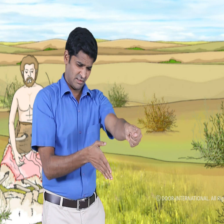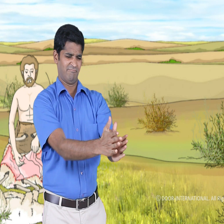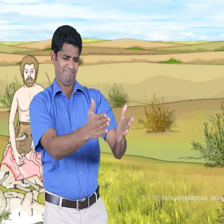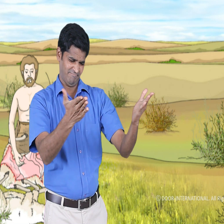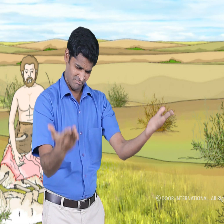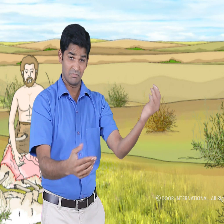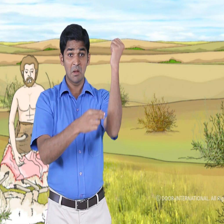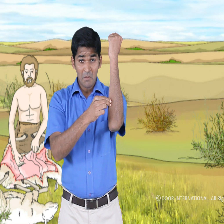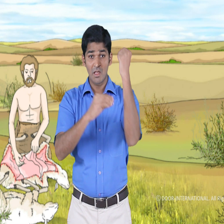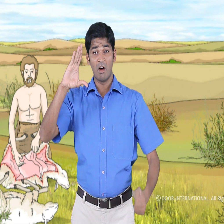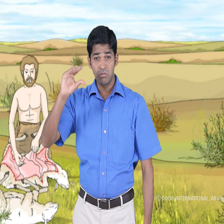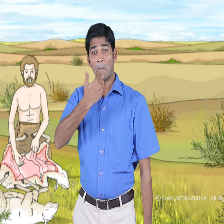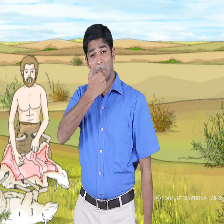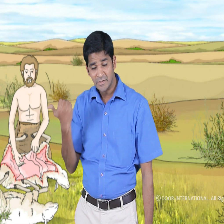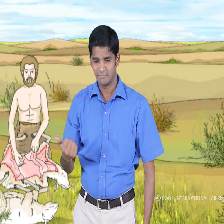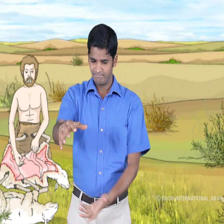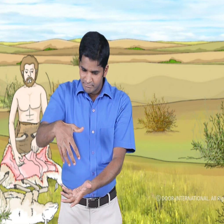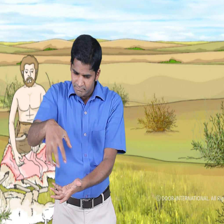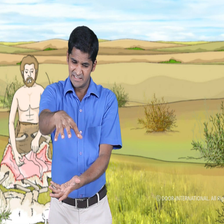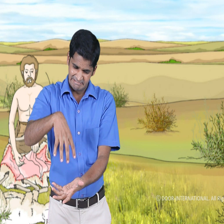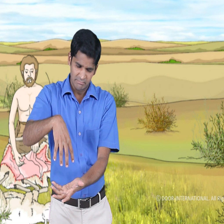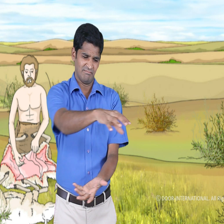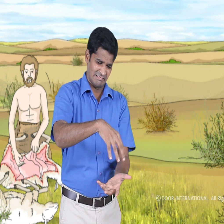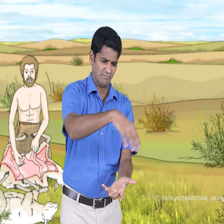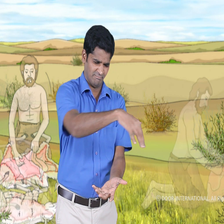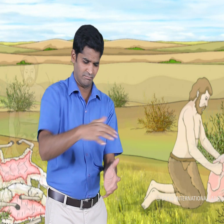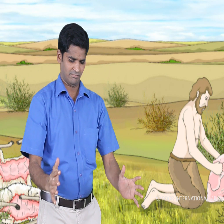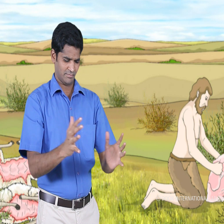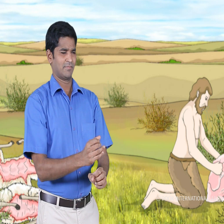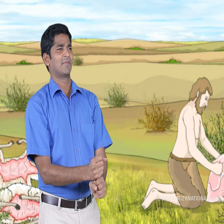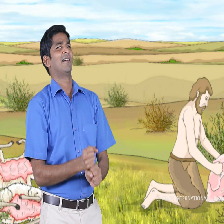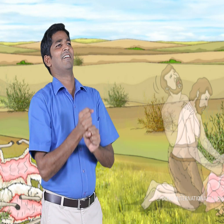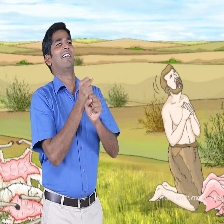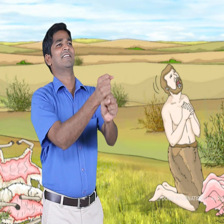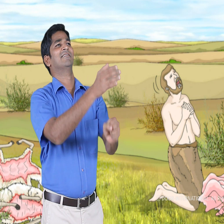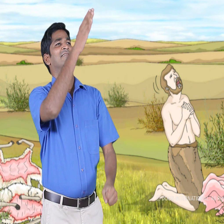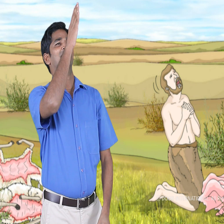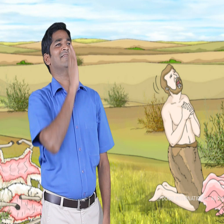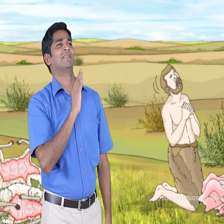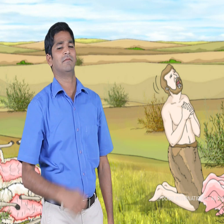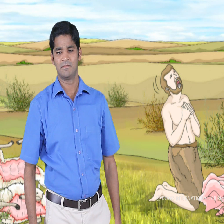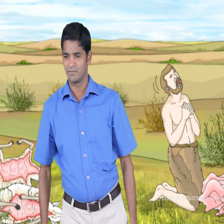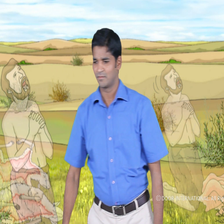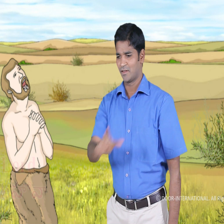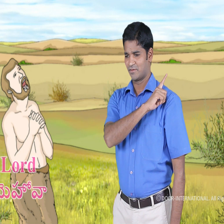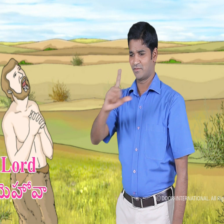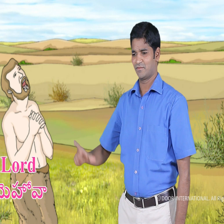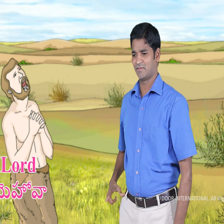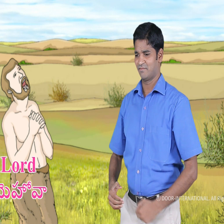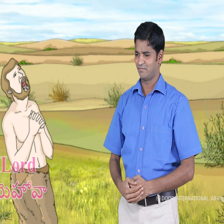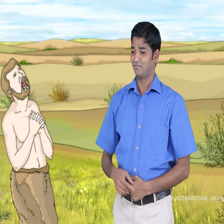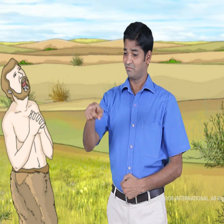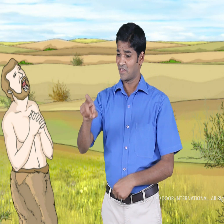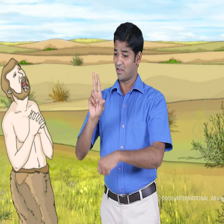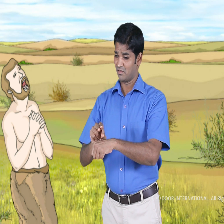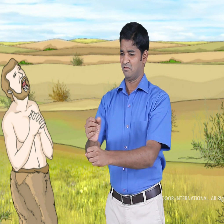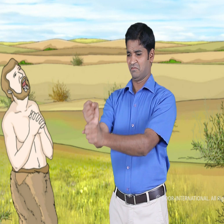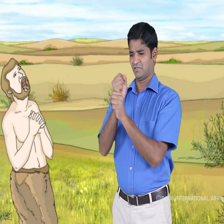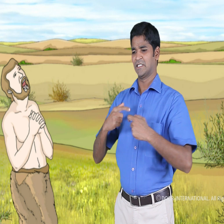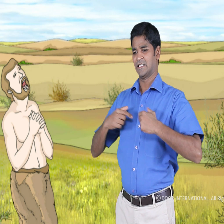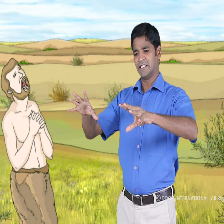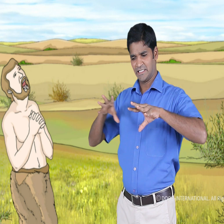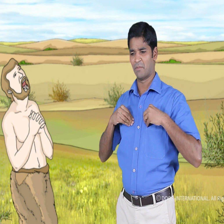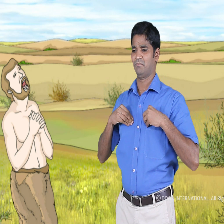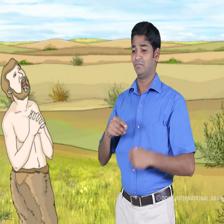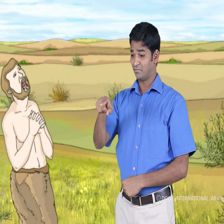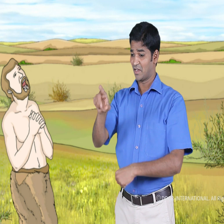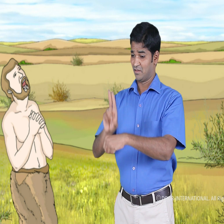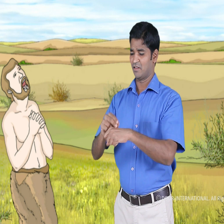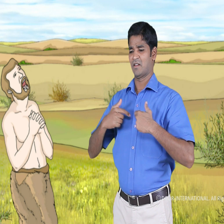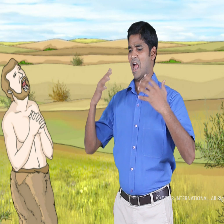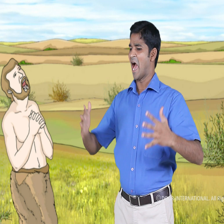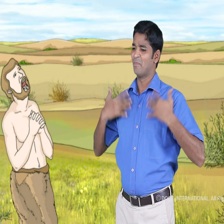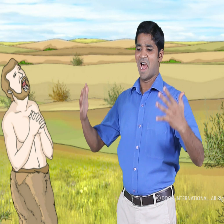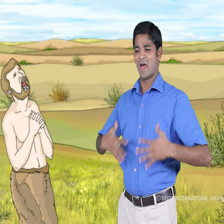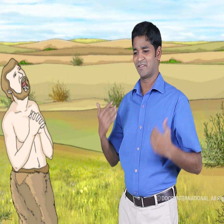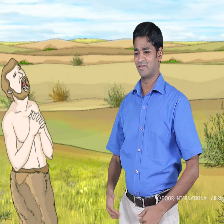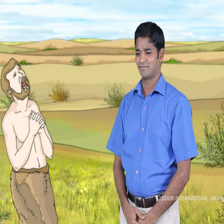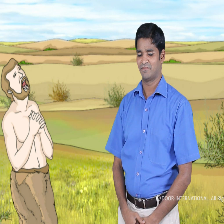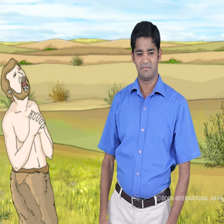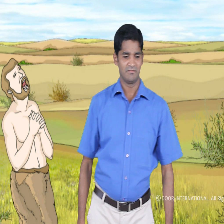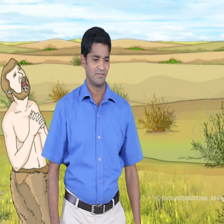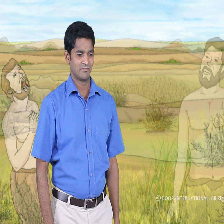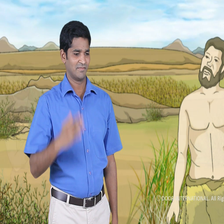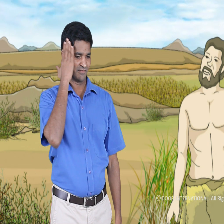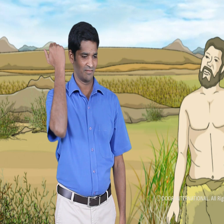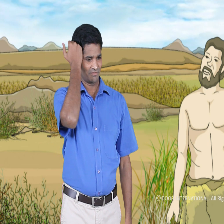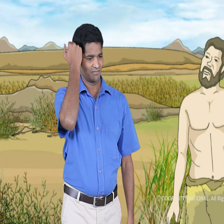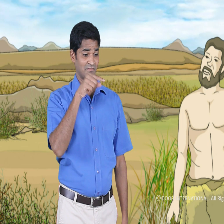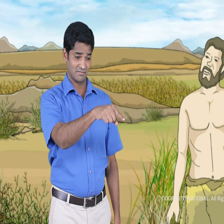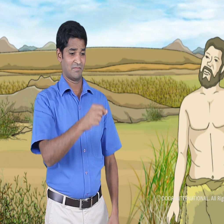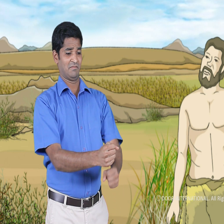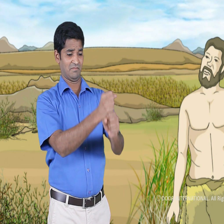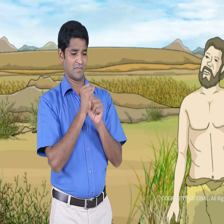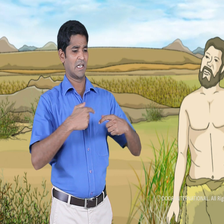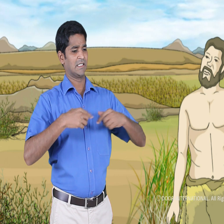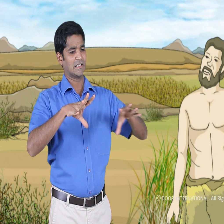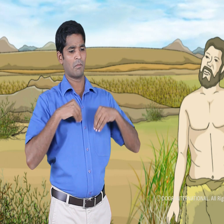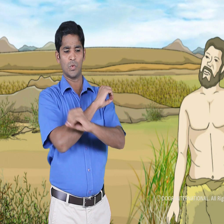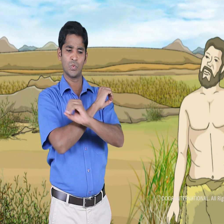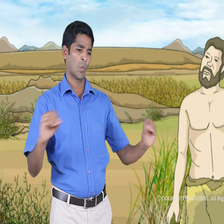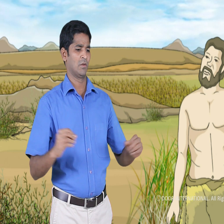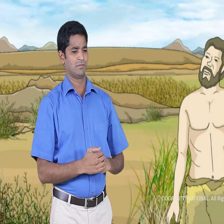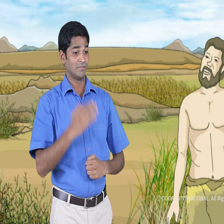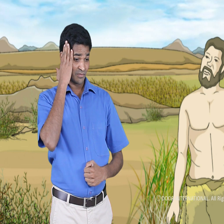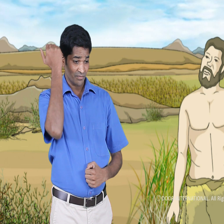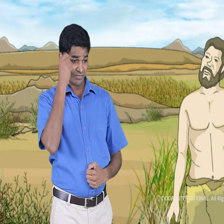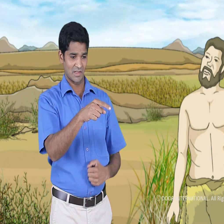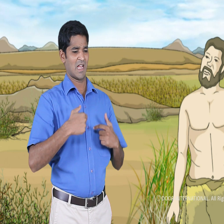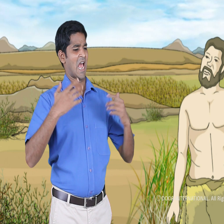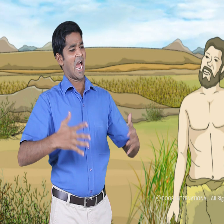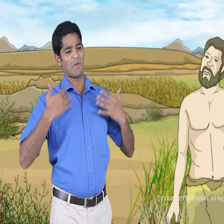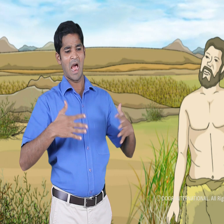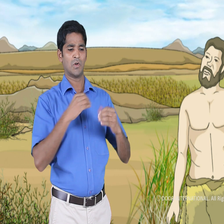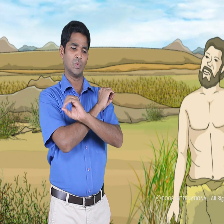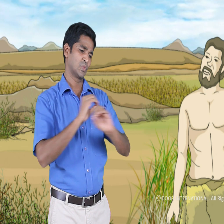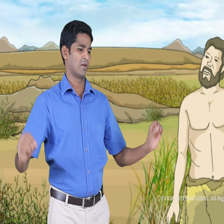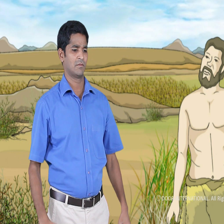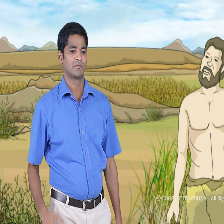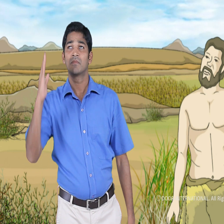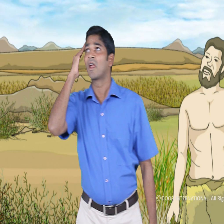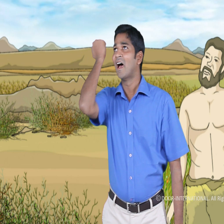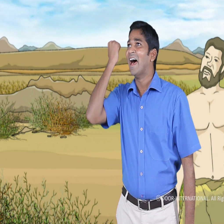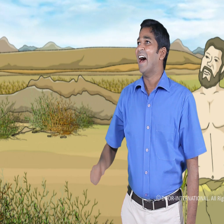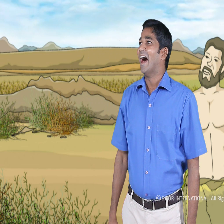And the LORD looked with favor on Abel and his offering, but He had no regard for Cain and his offering.